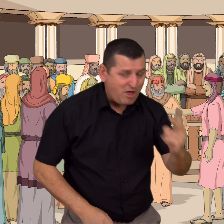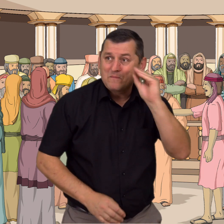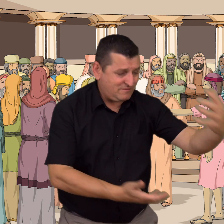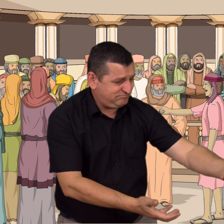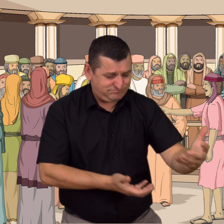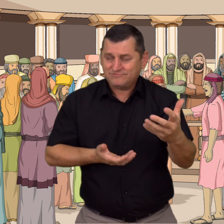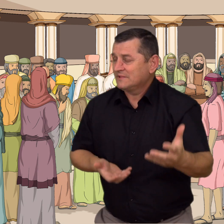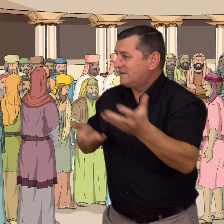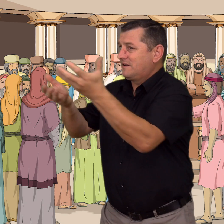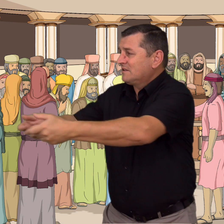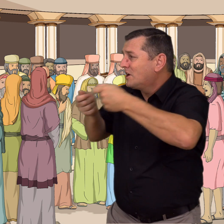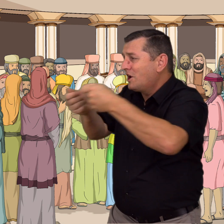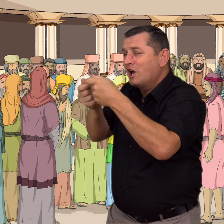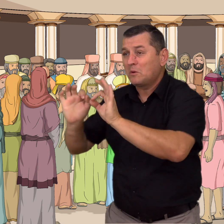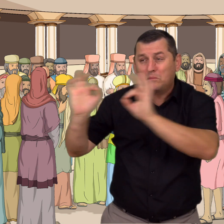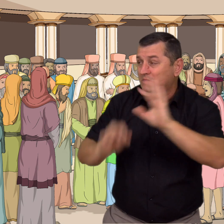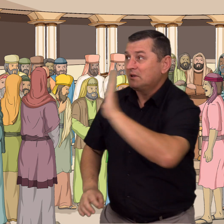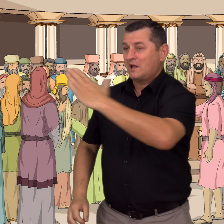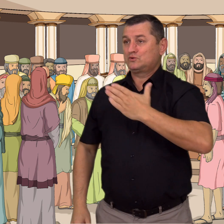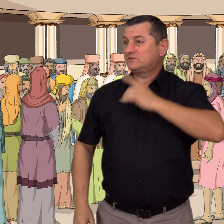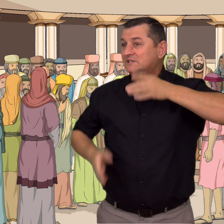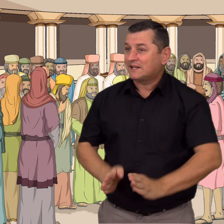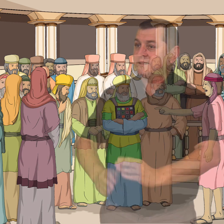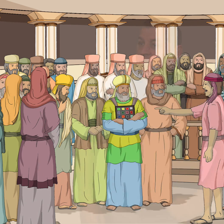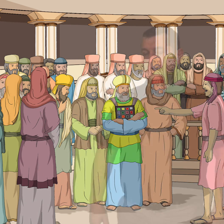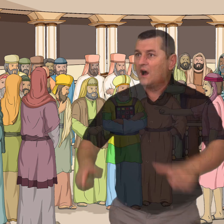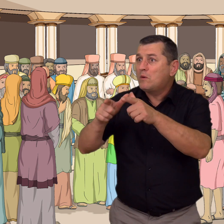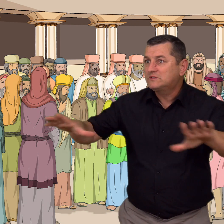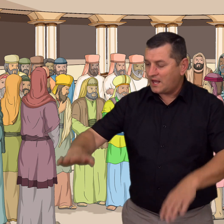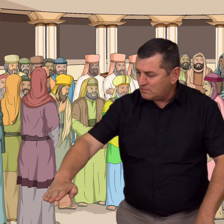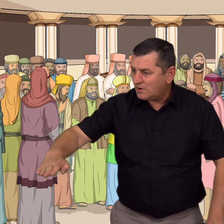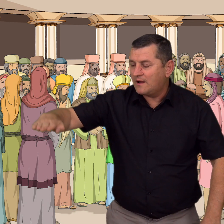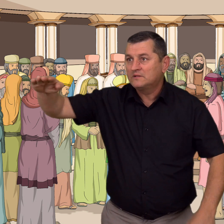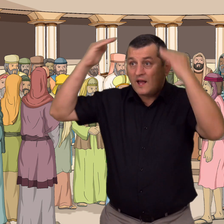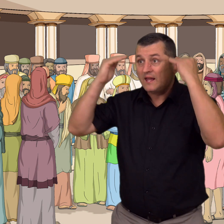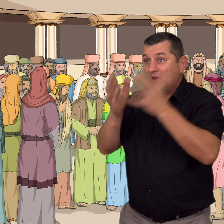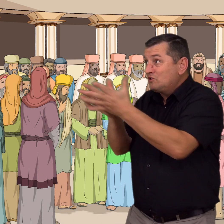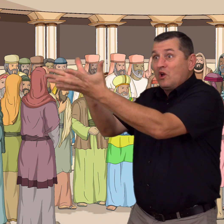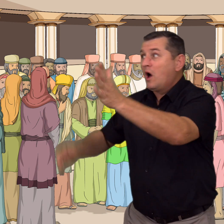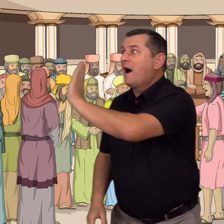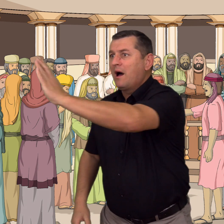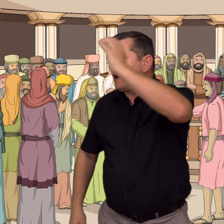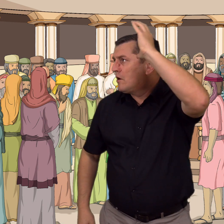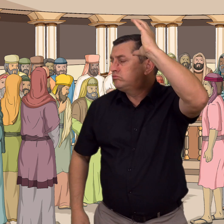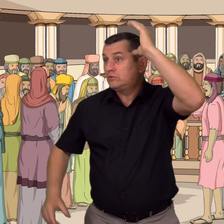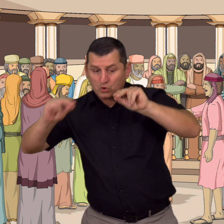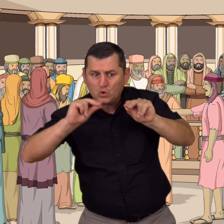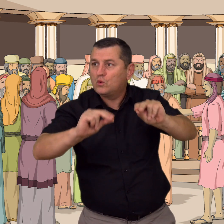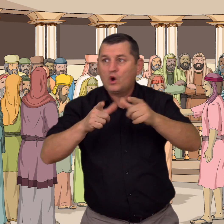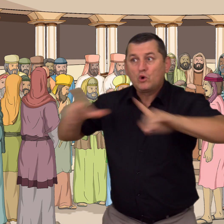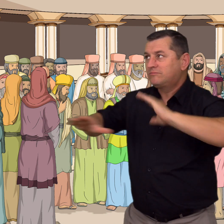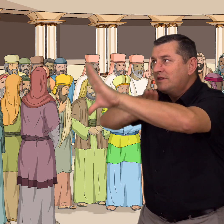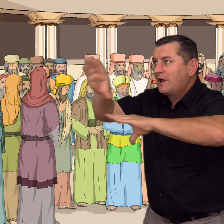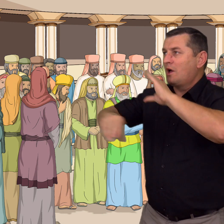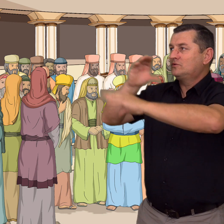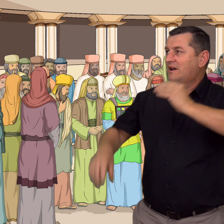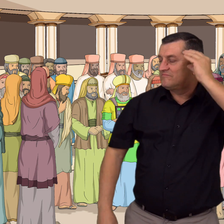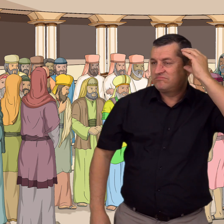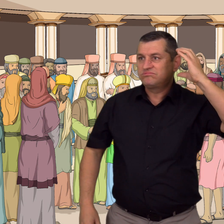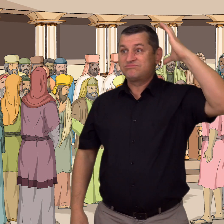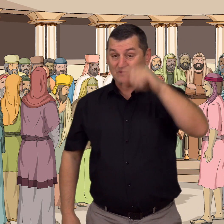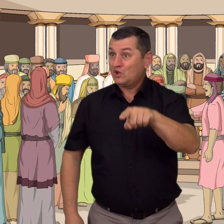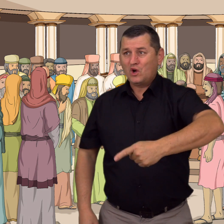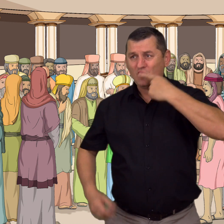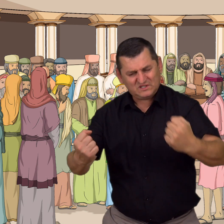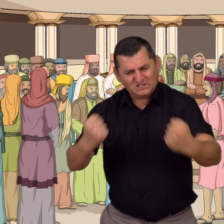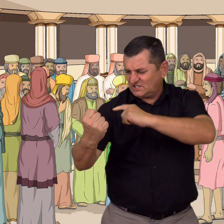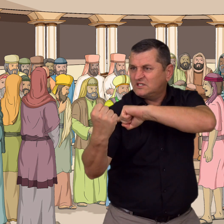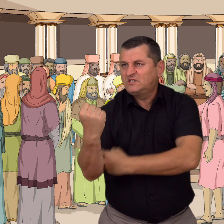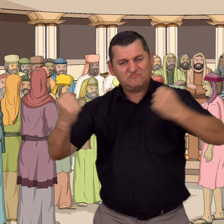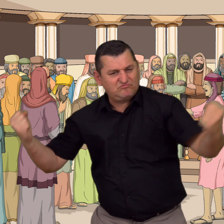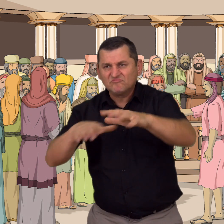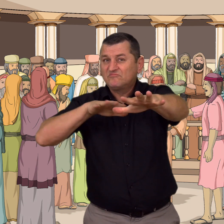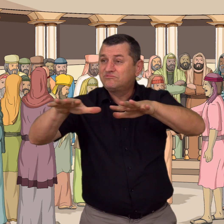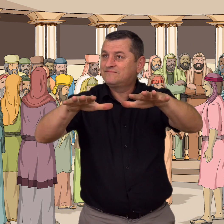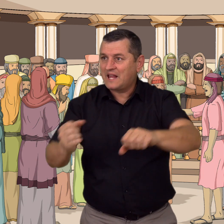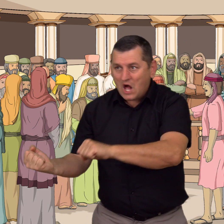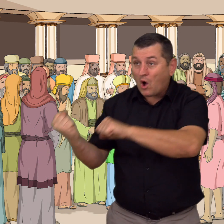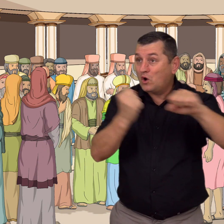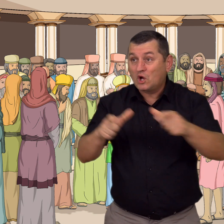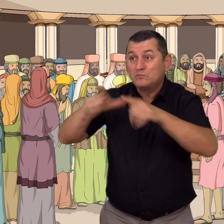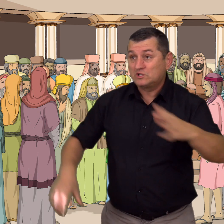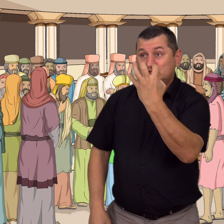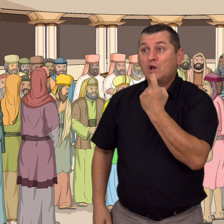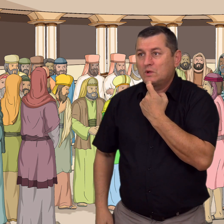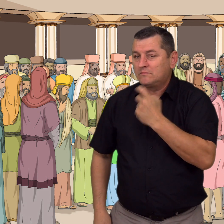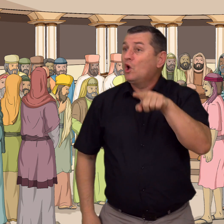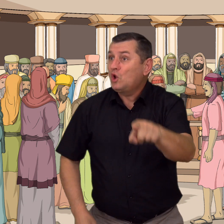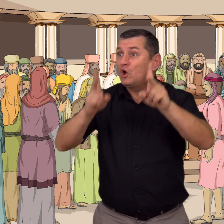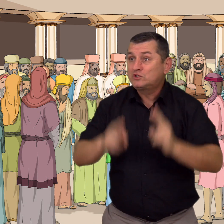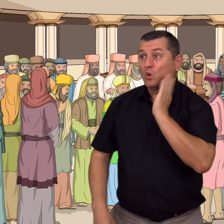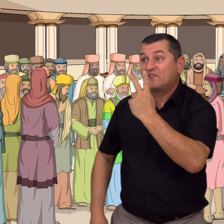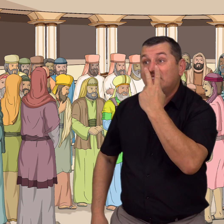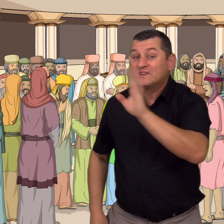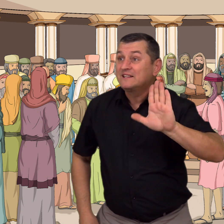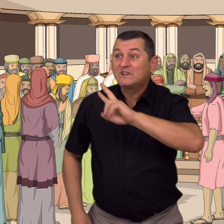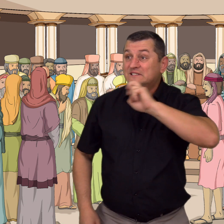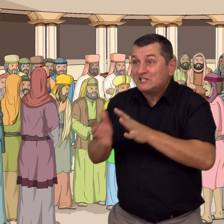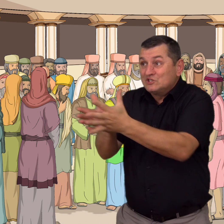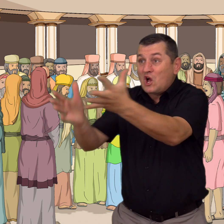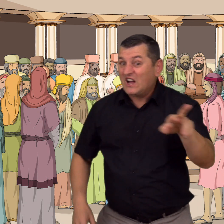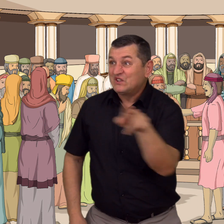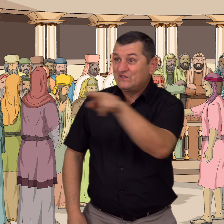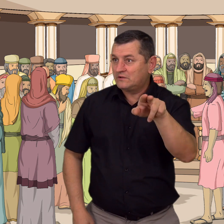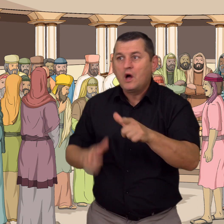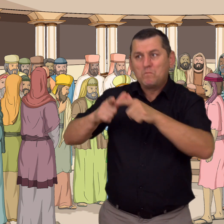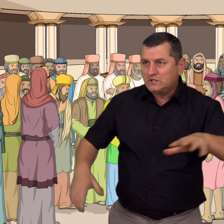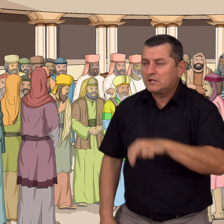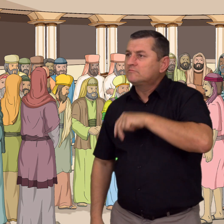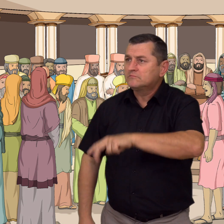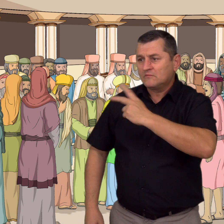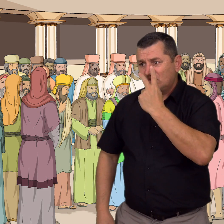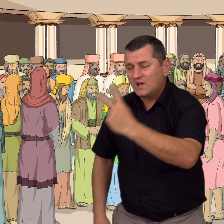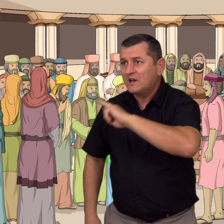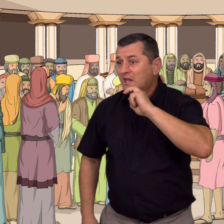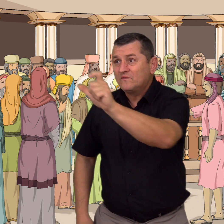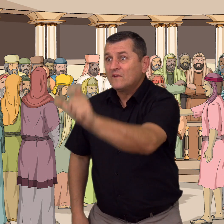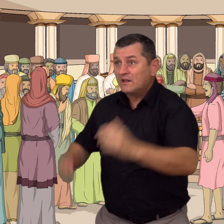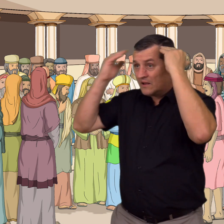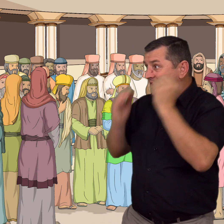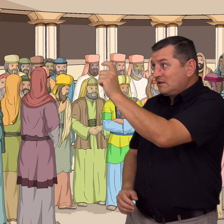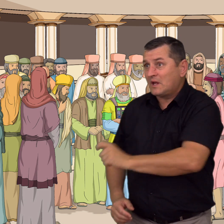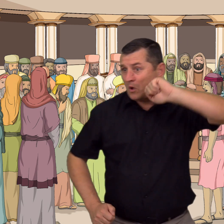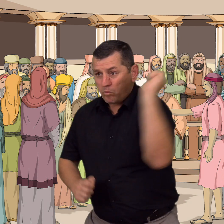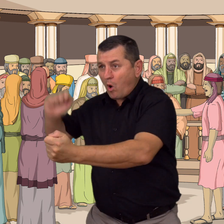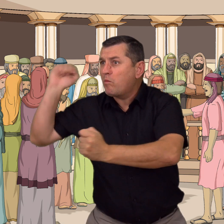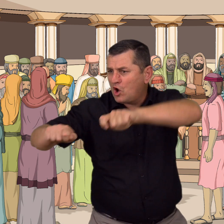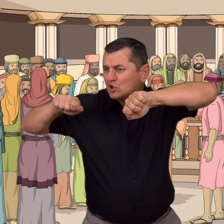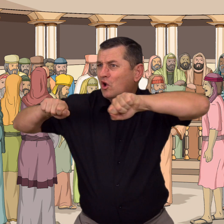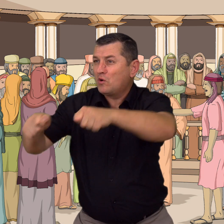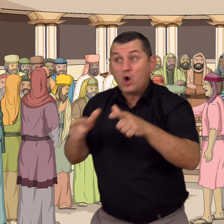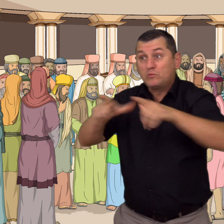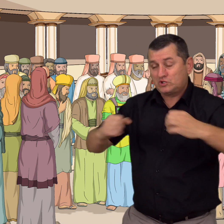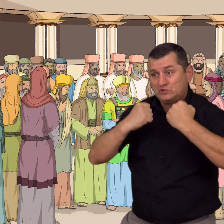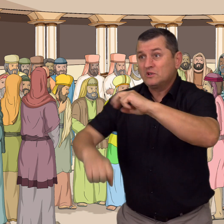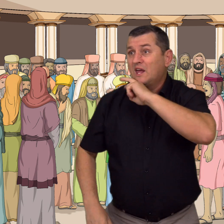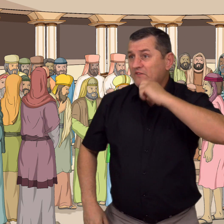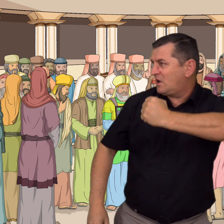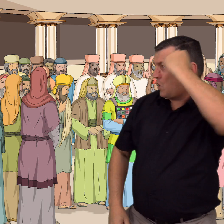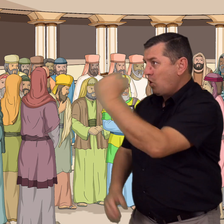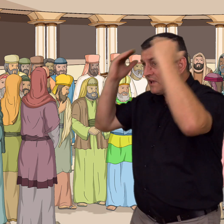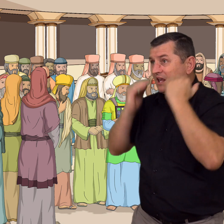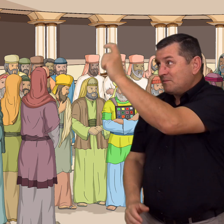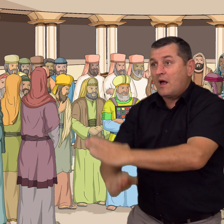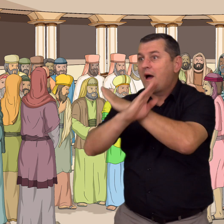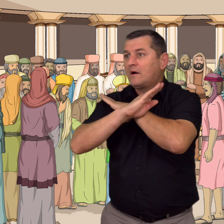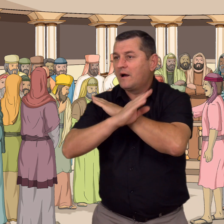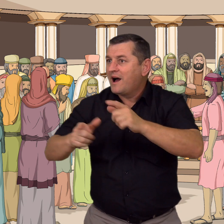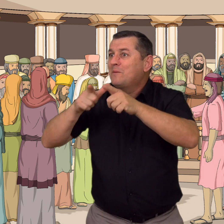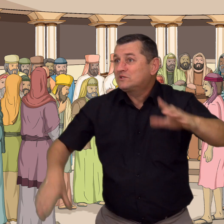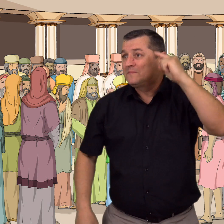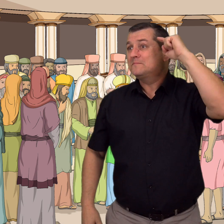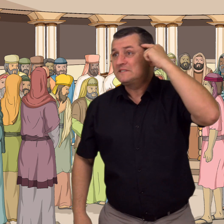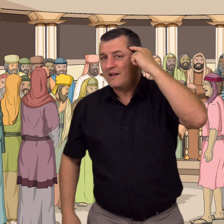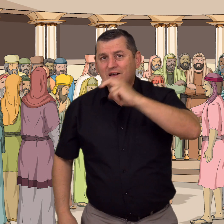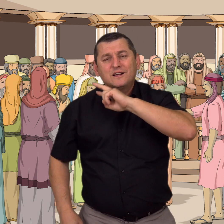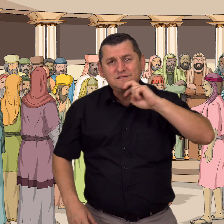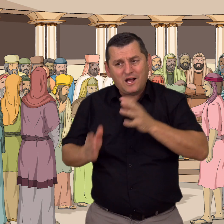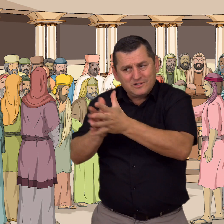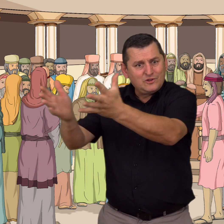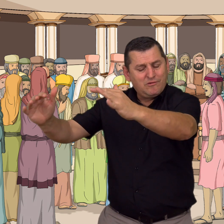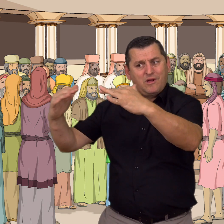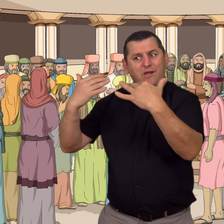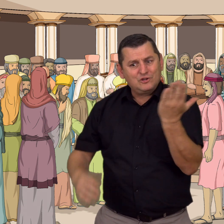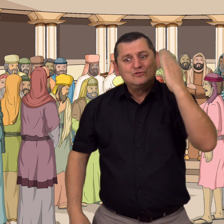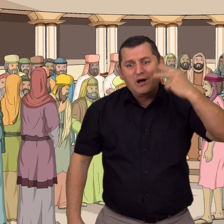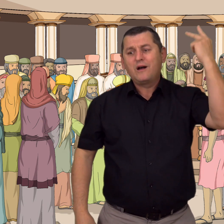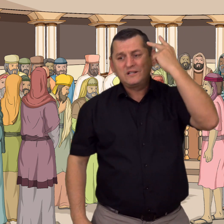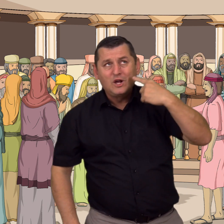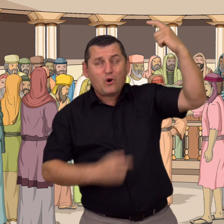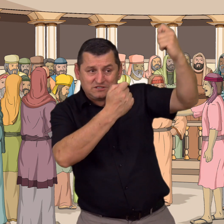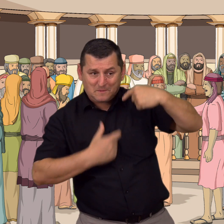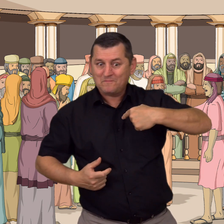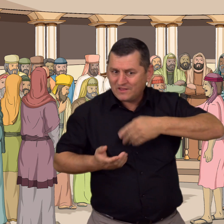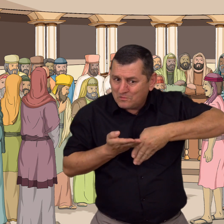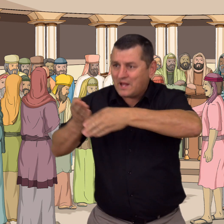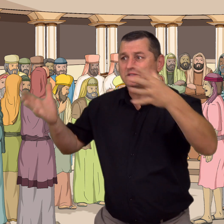So Moses was educated in all the wisdom of the Egyptians and was powerful in speech and action. When Moses was forty years old, he decided to visit his brothers, the children of Israel. And when he saw one of them being mistreated, Moses went to his defense and avenged him by striking down the Egyptian who was oppressing him.